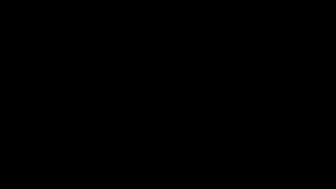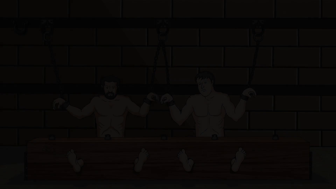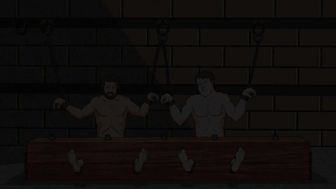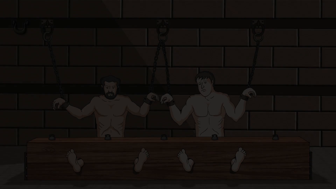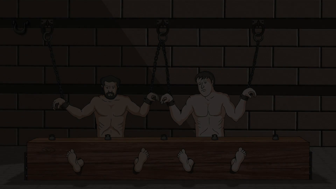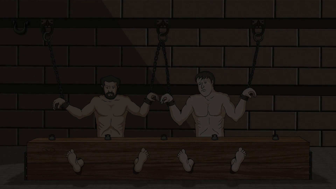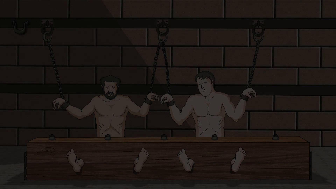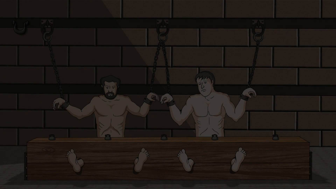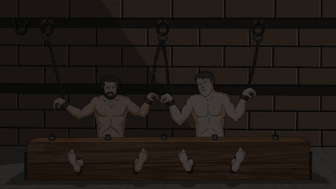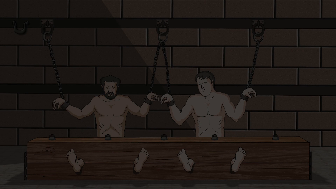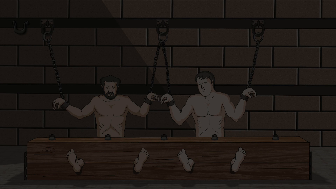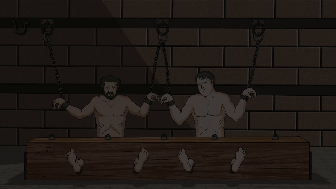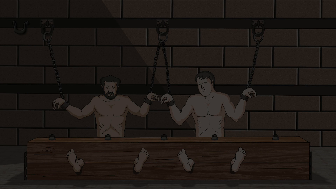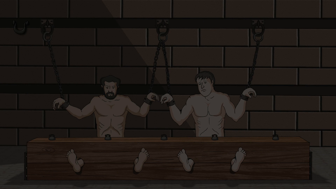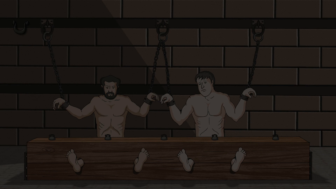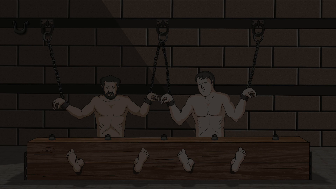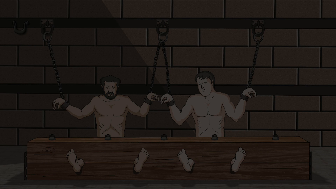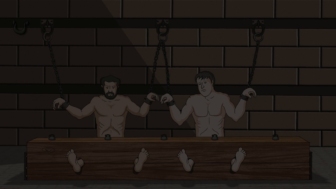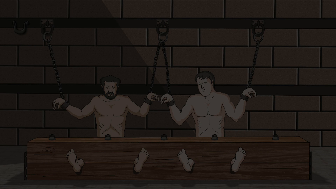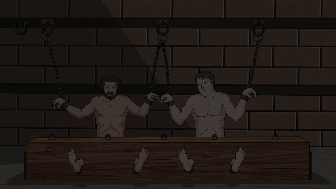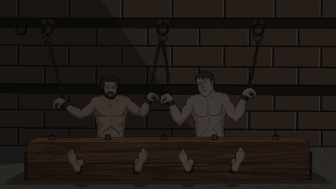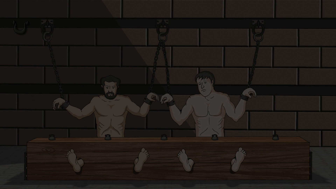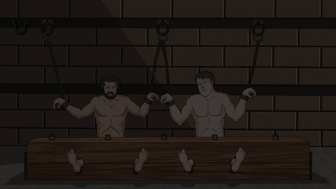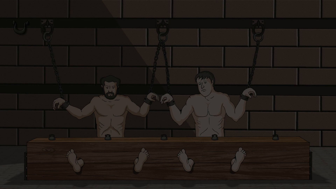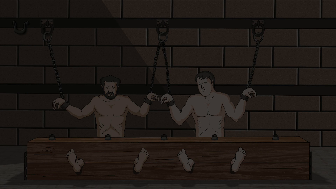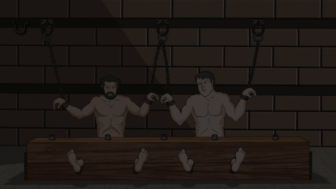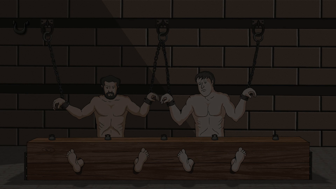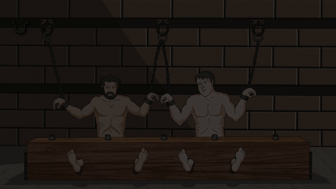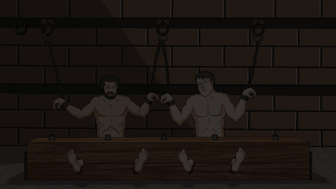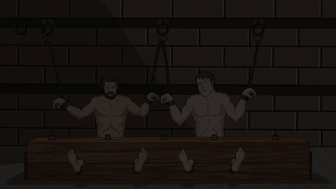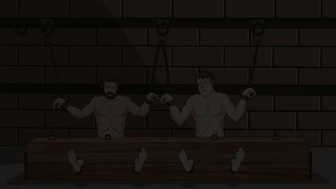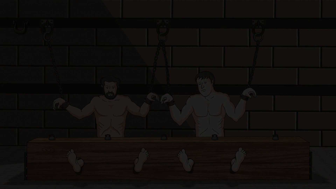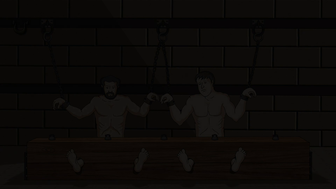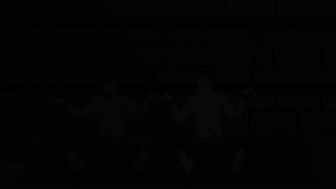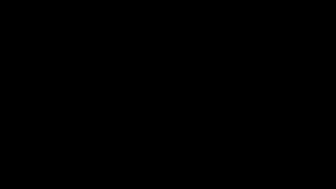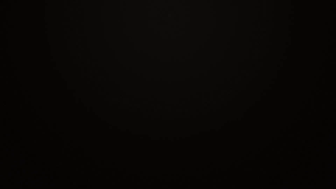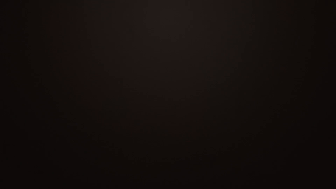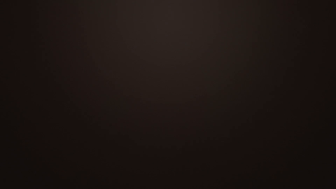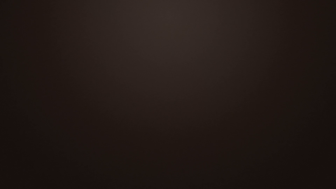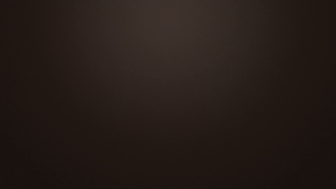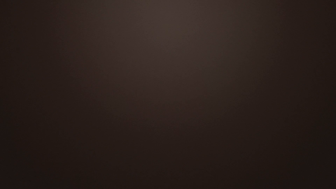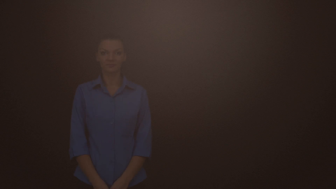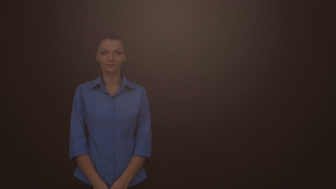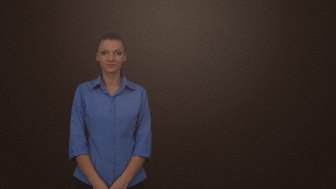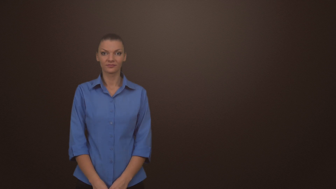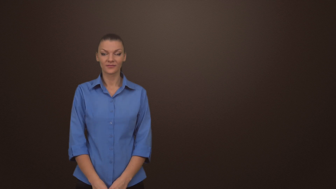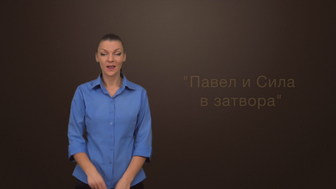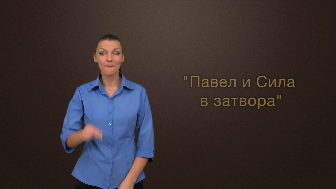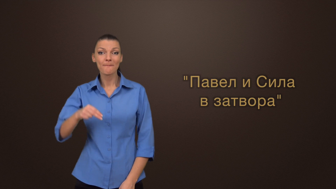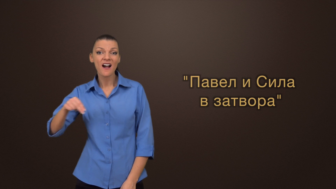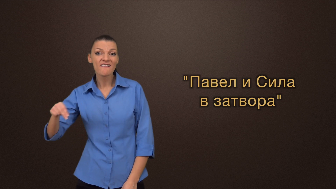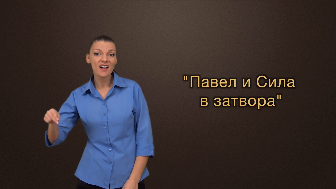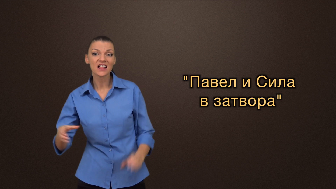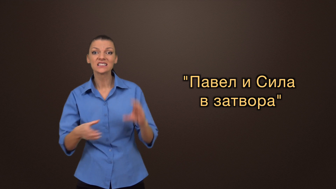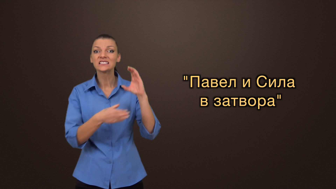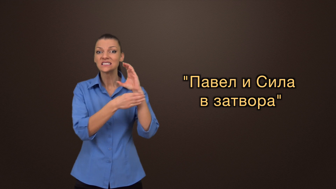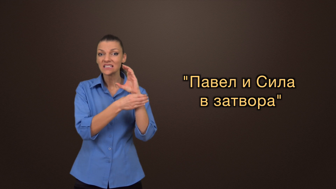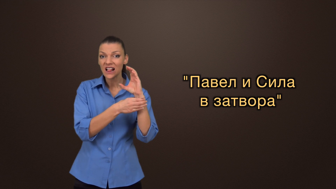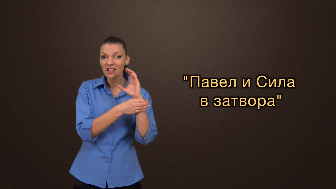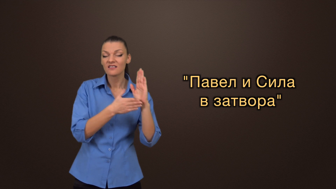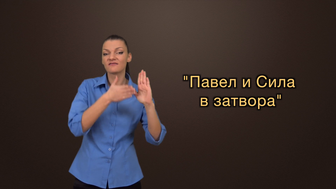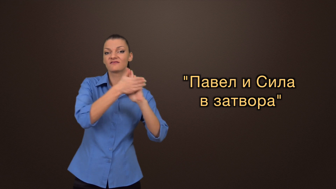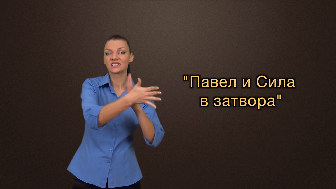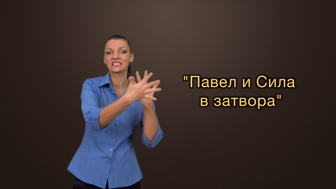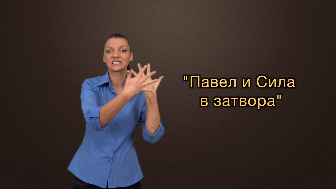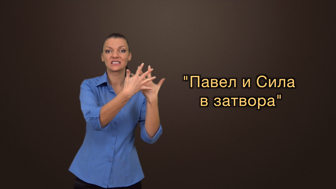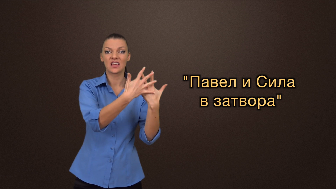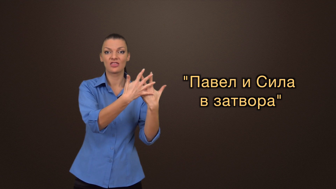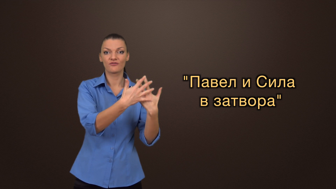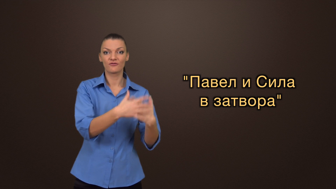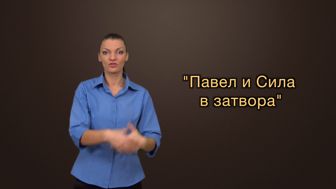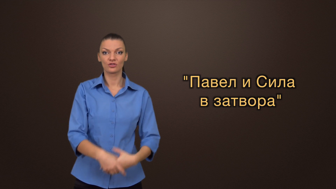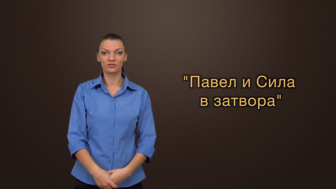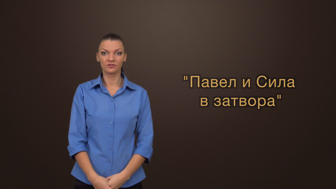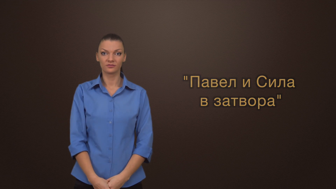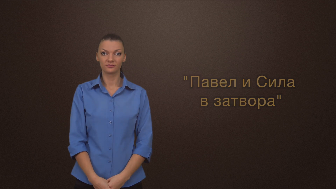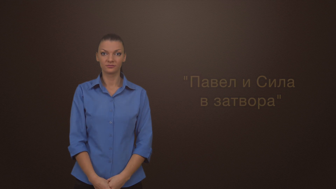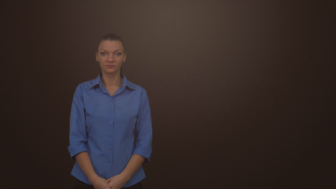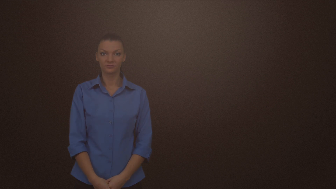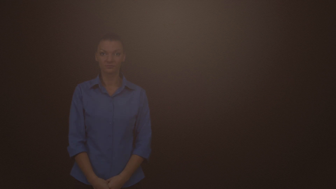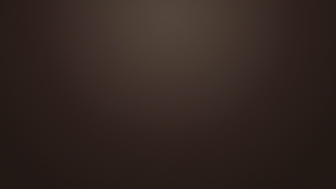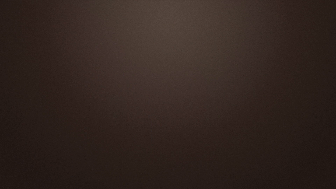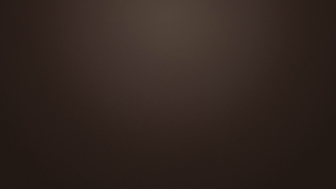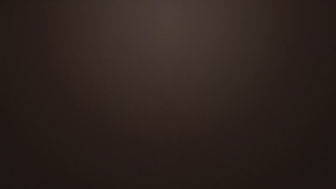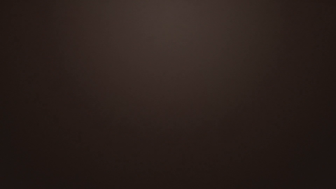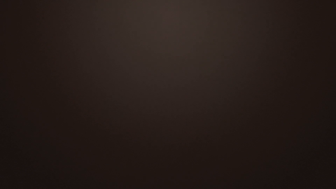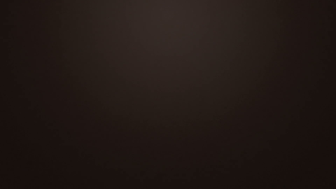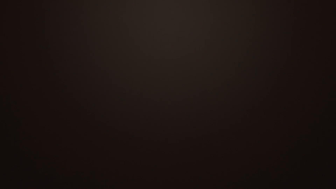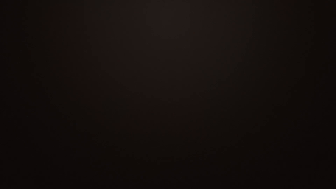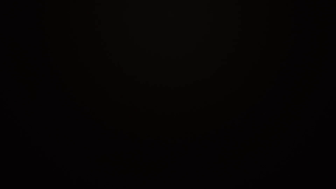The Lord frees Paul and Silas from prison